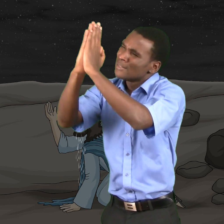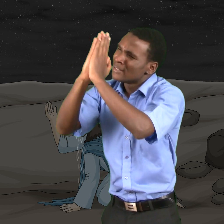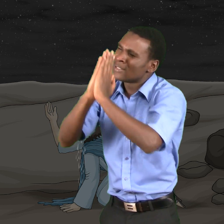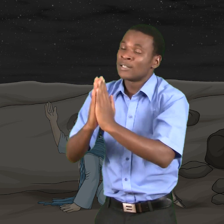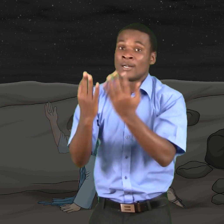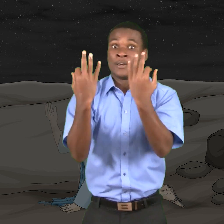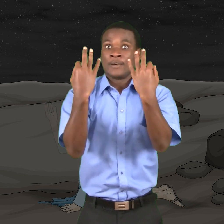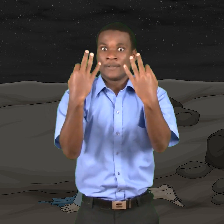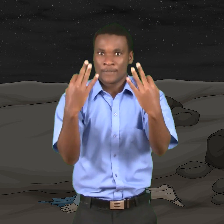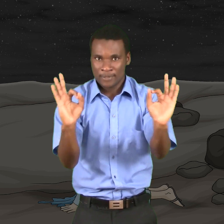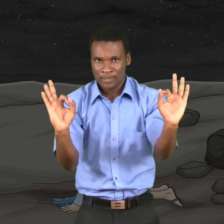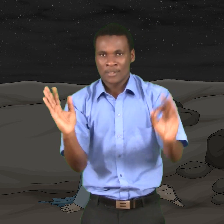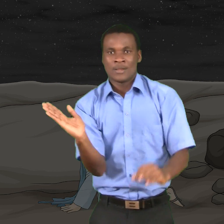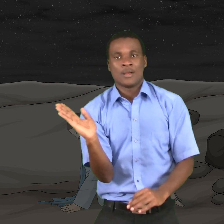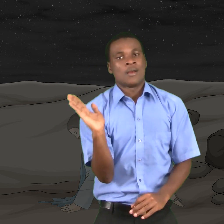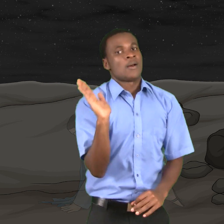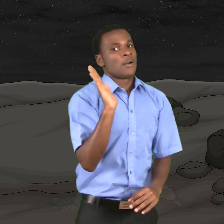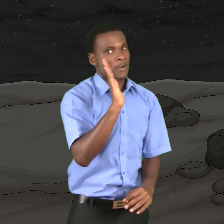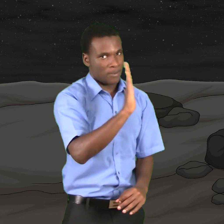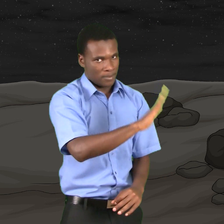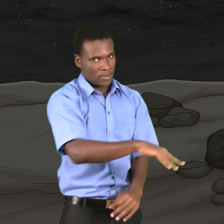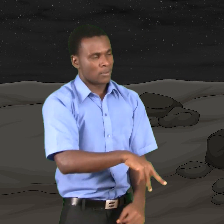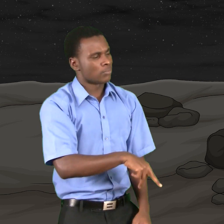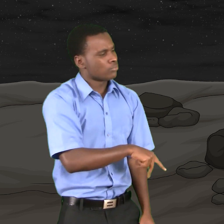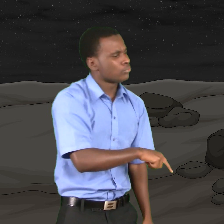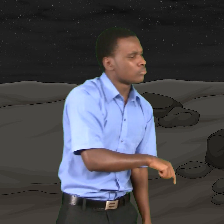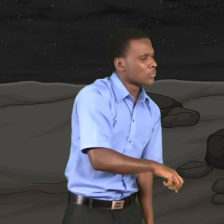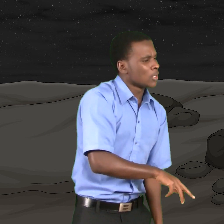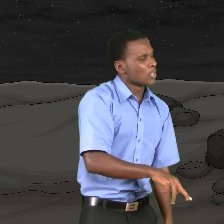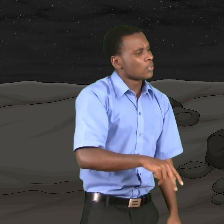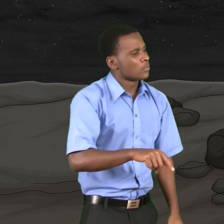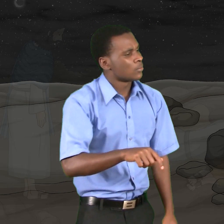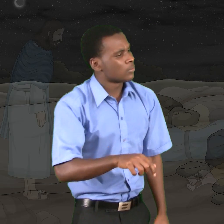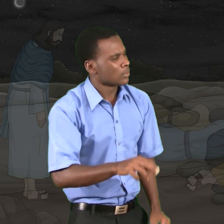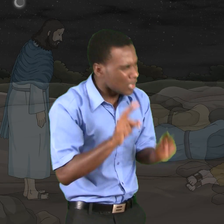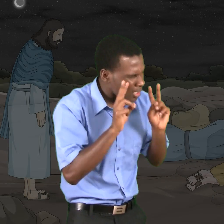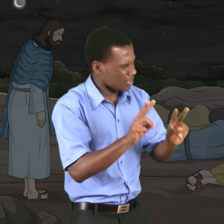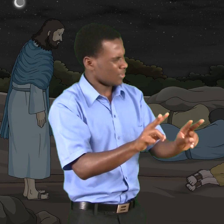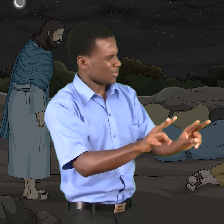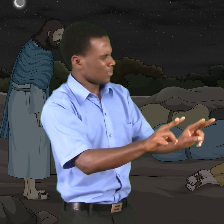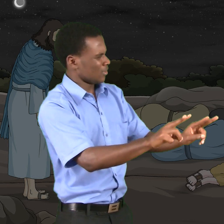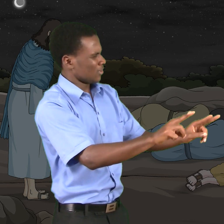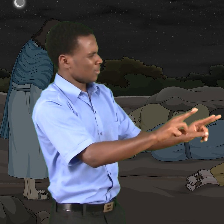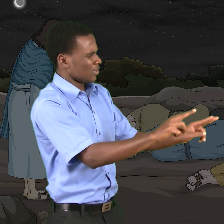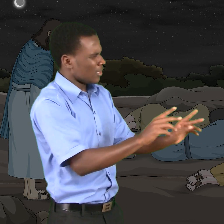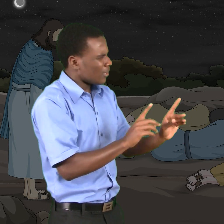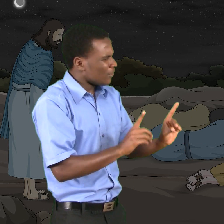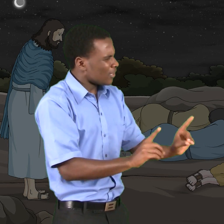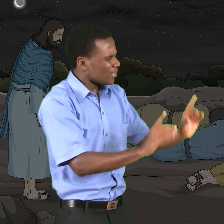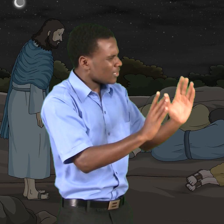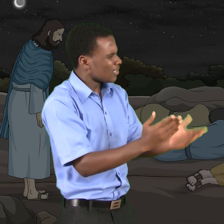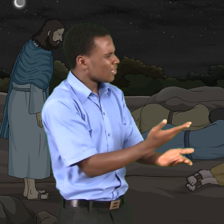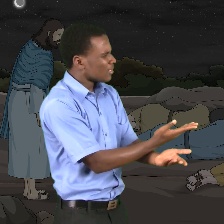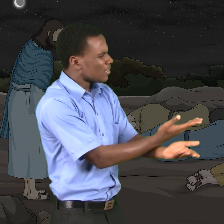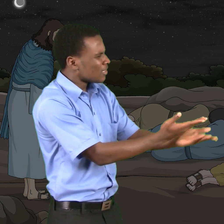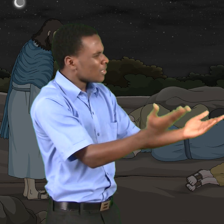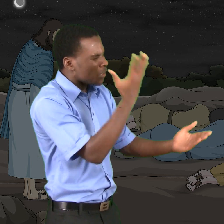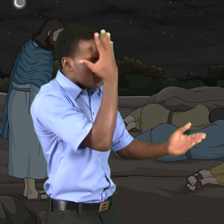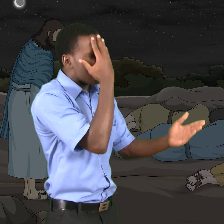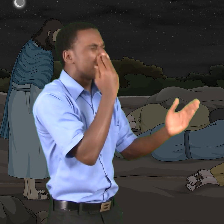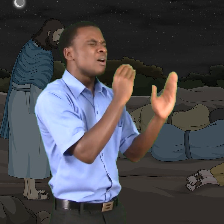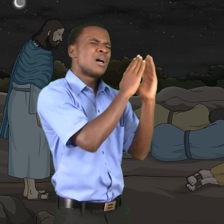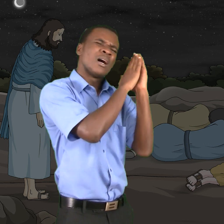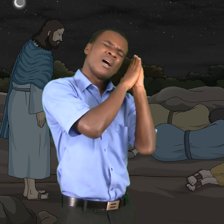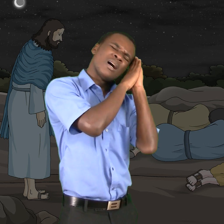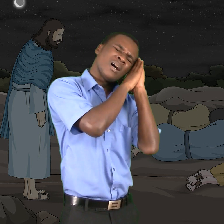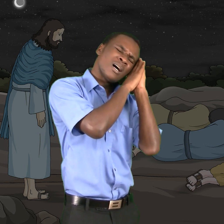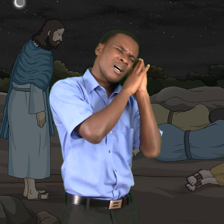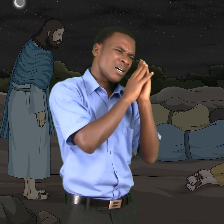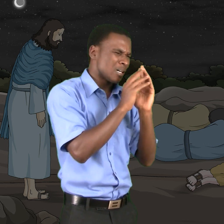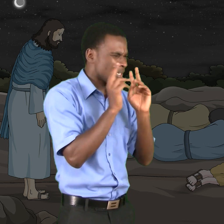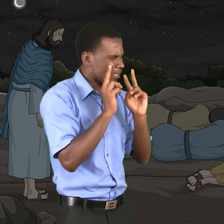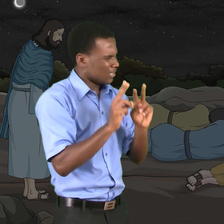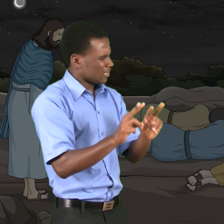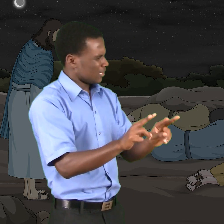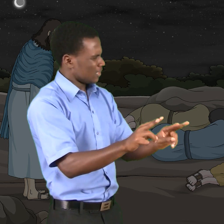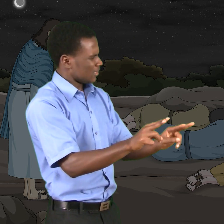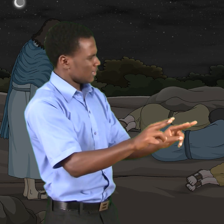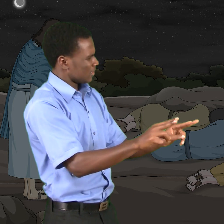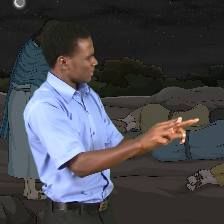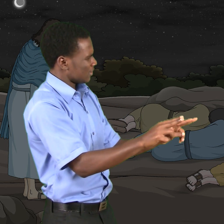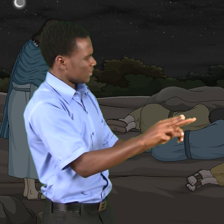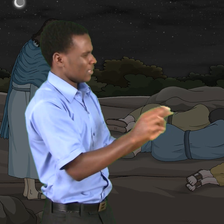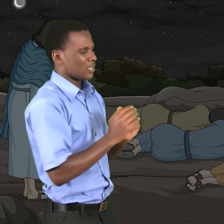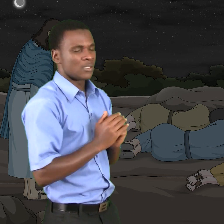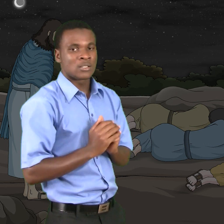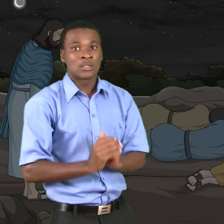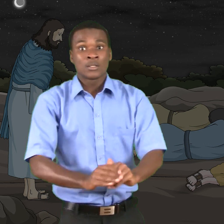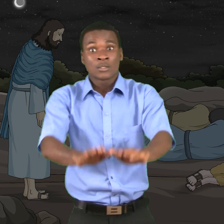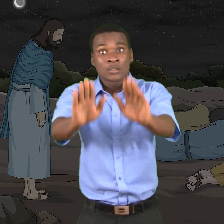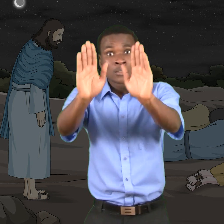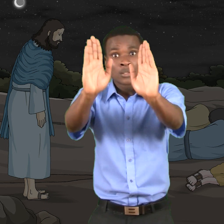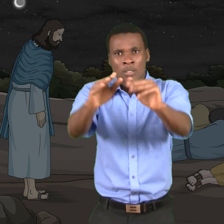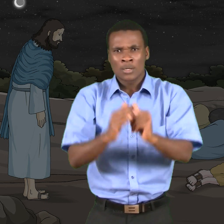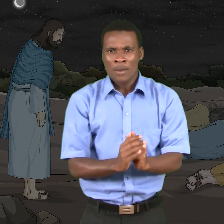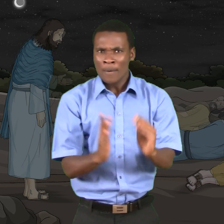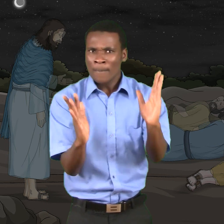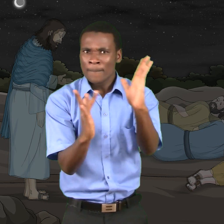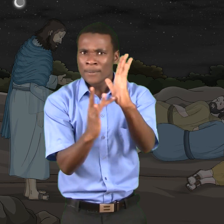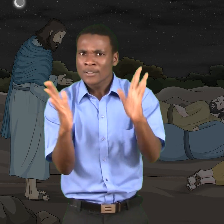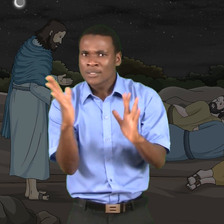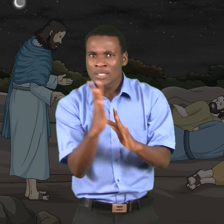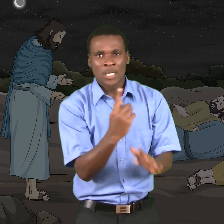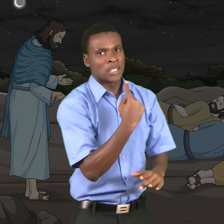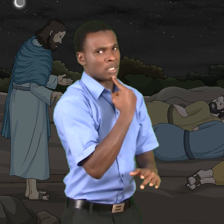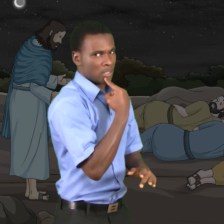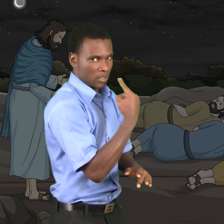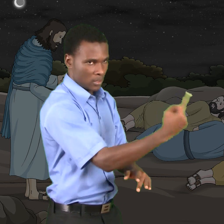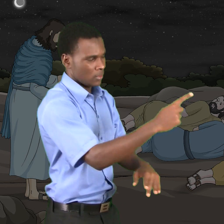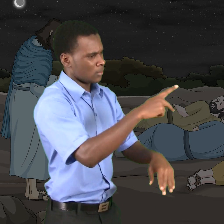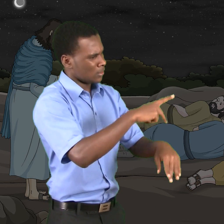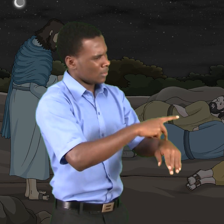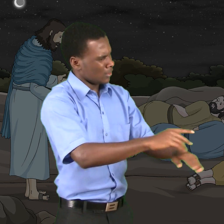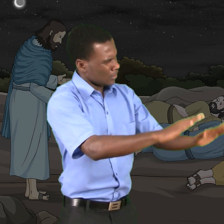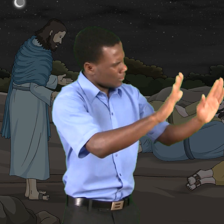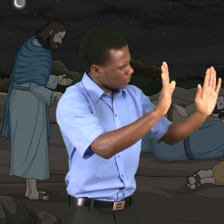Then Jesus returned to the disciples and found them sleeping.